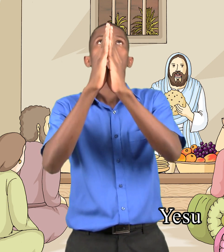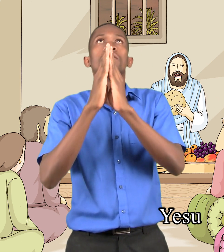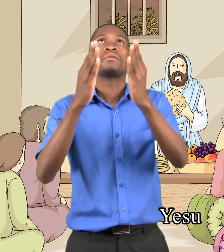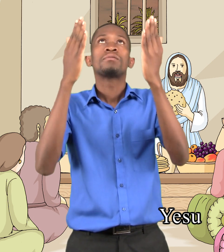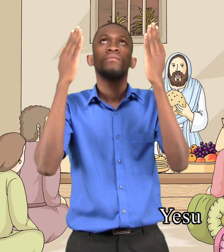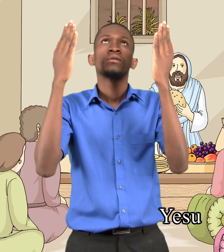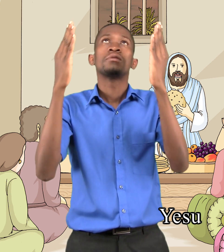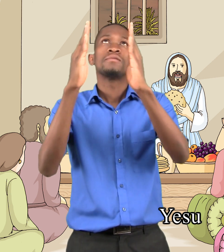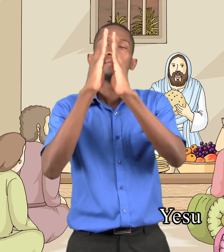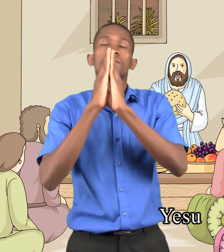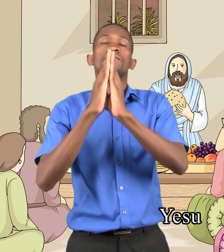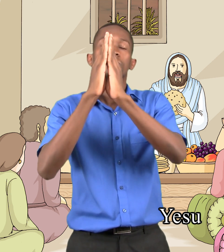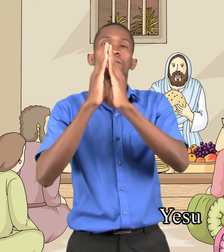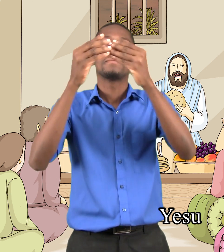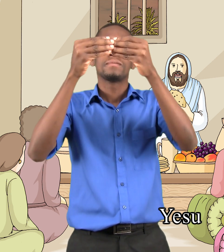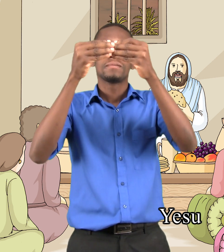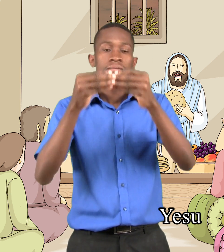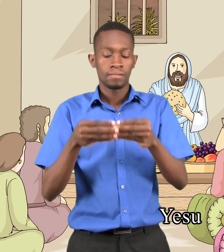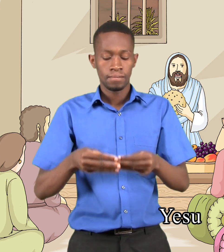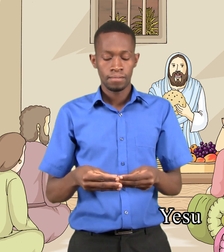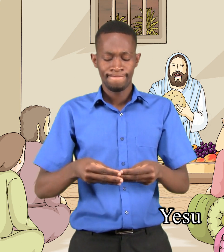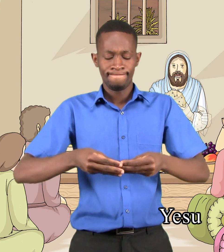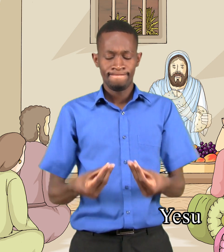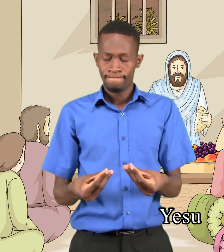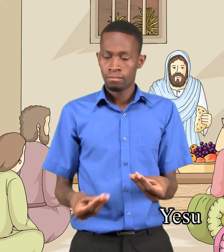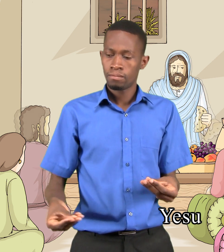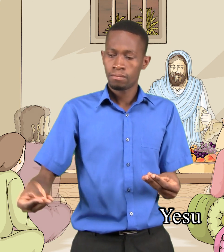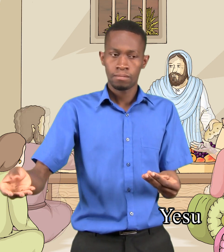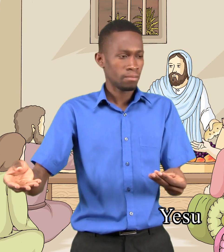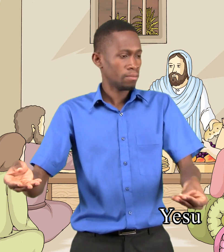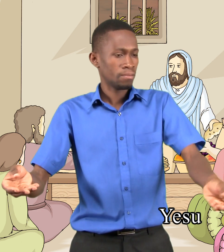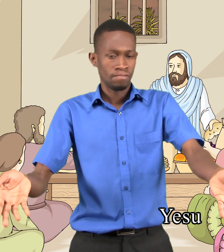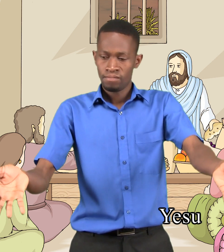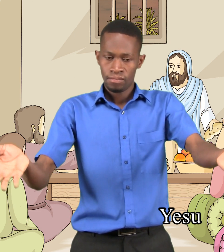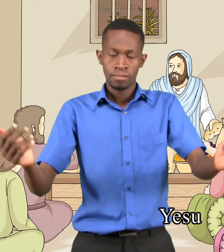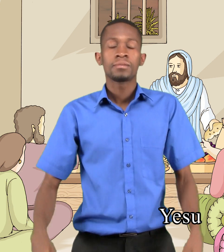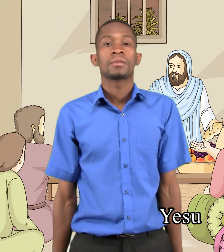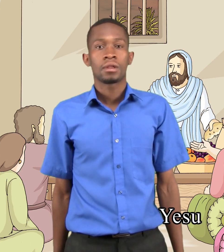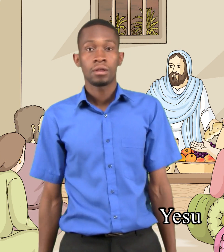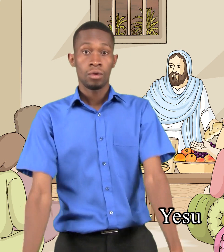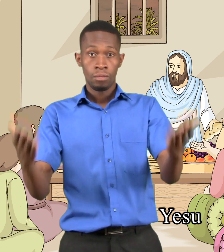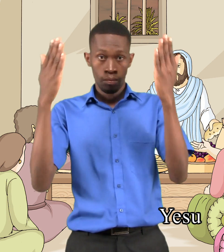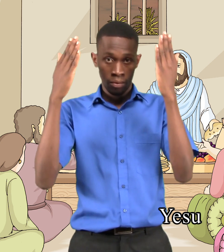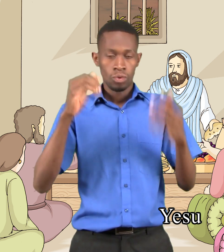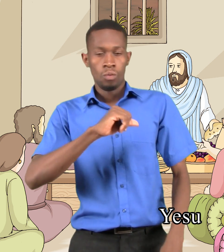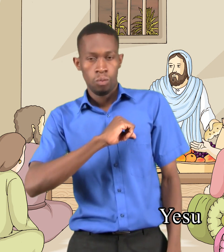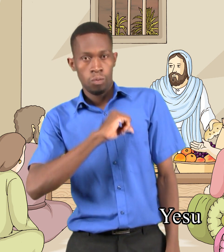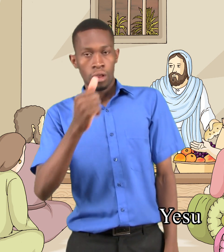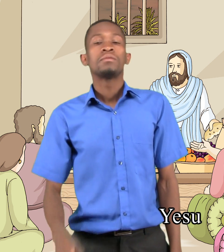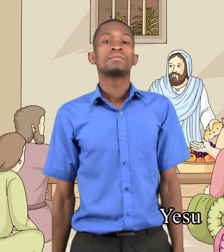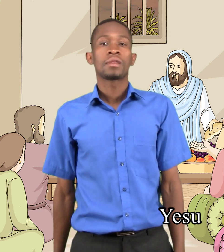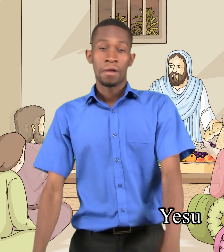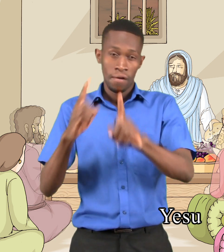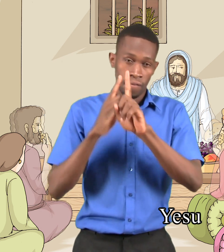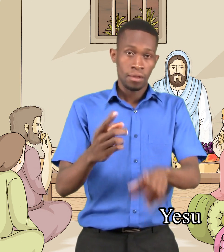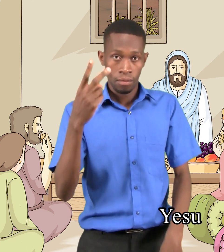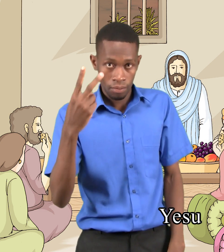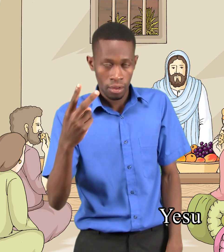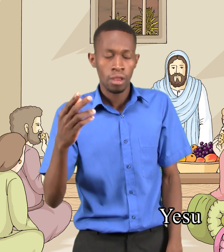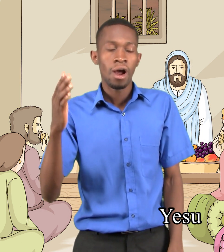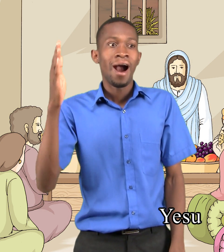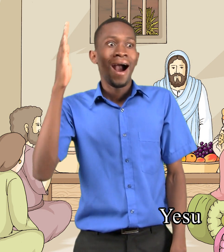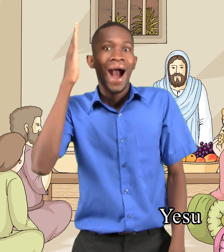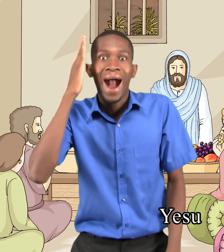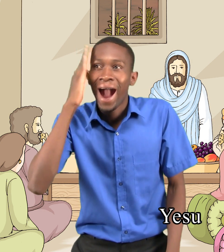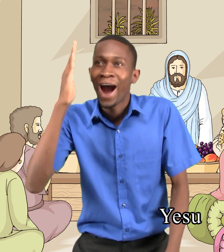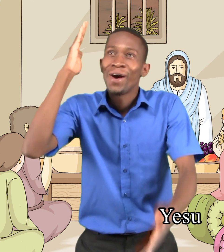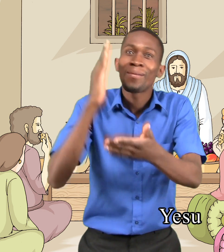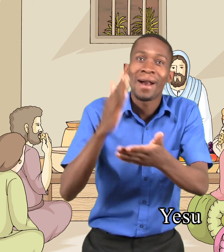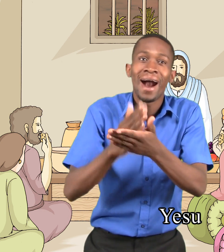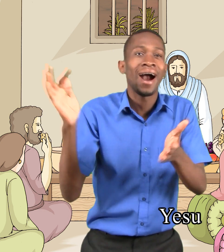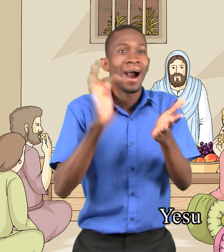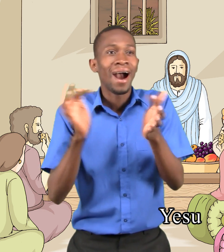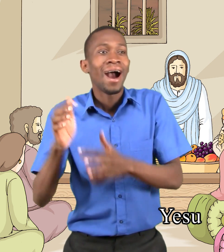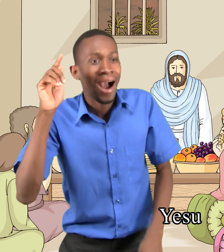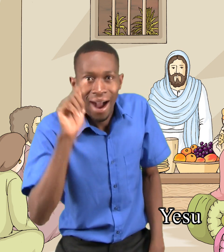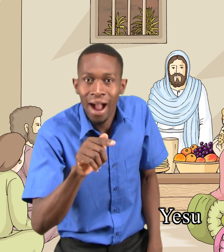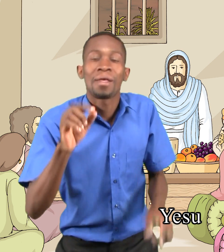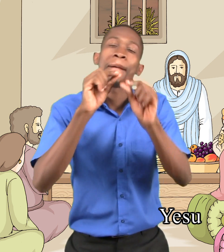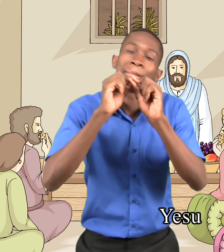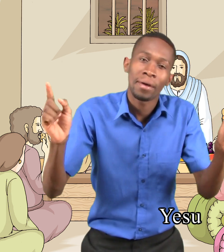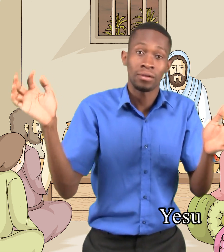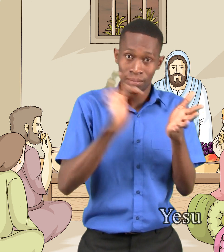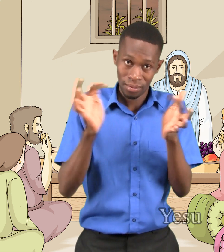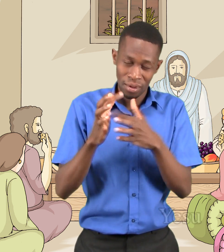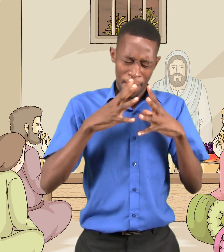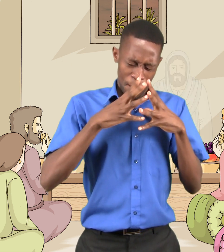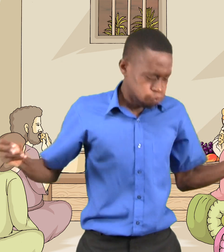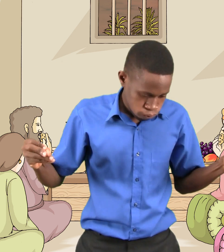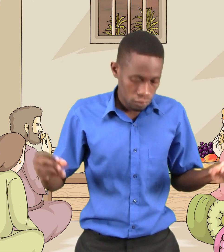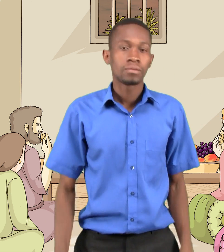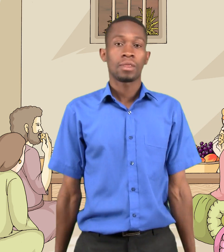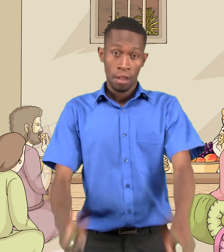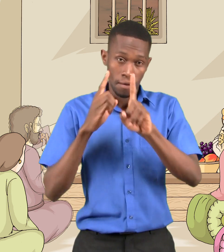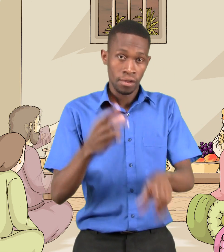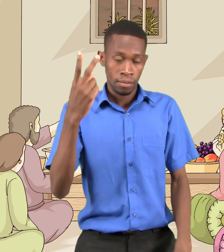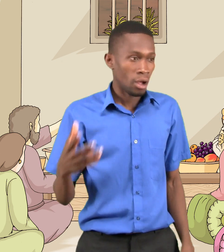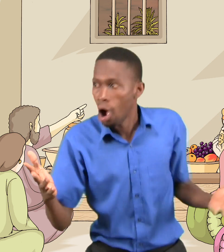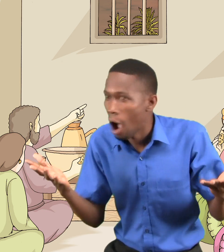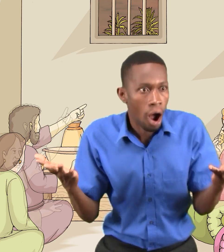Then their eyes were opened and they recognized Jesus—and He disappeared from their sight.